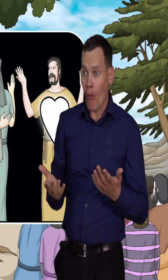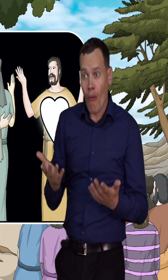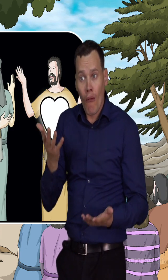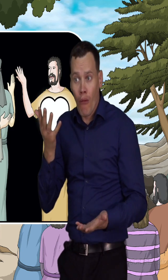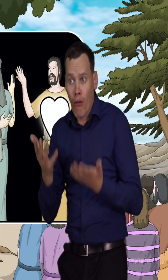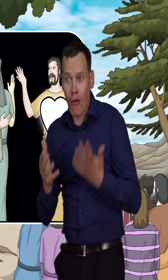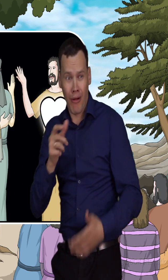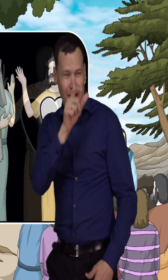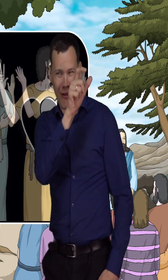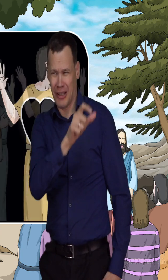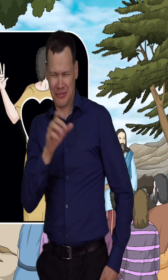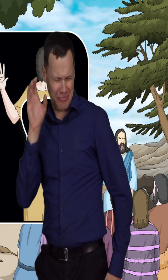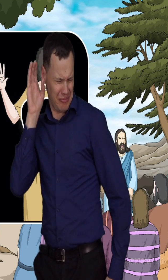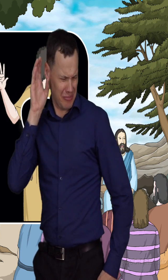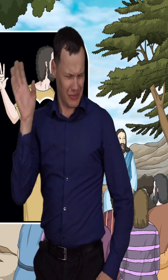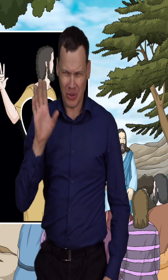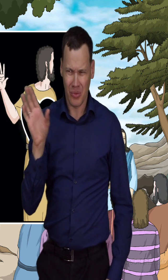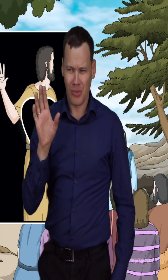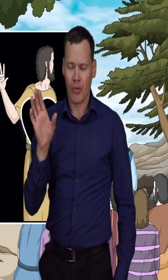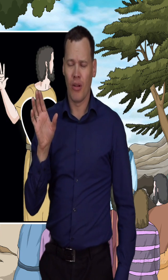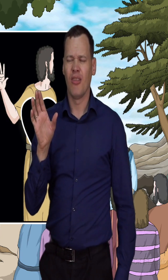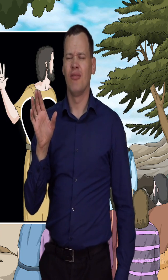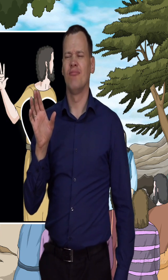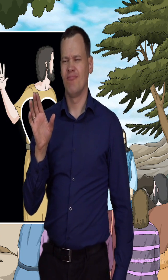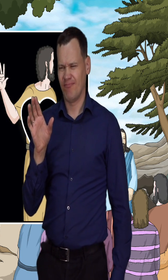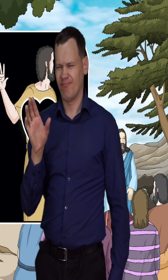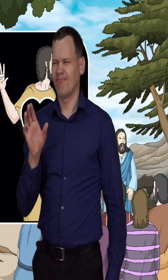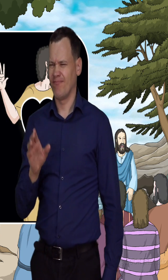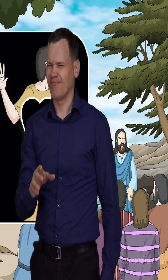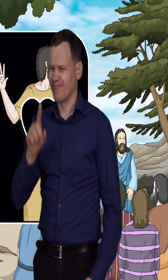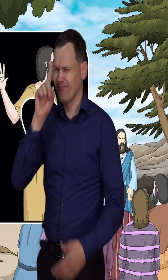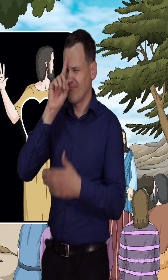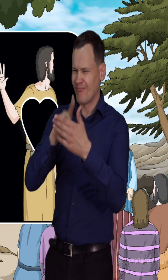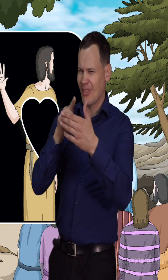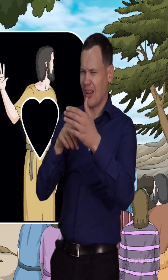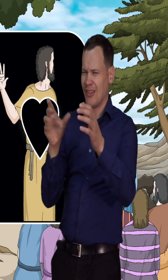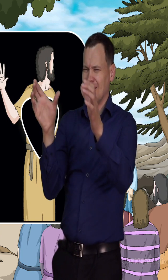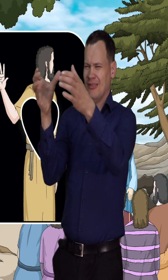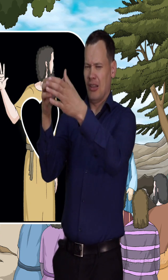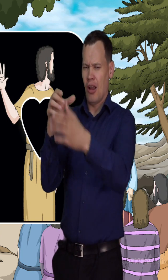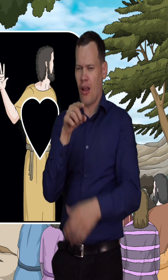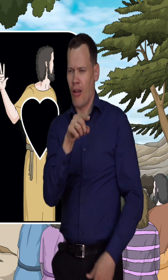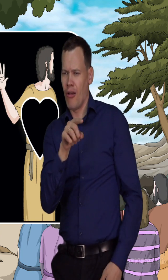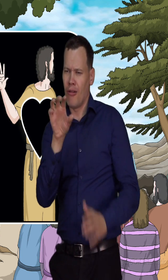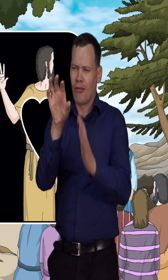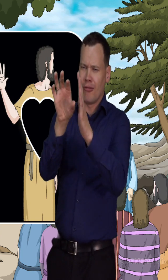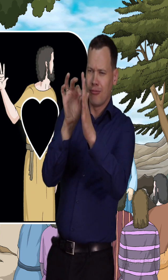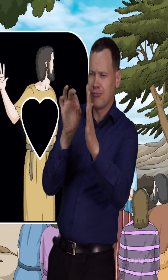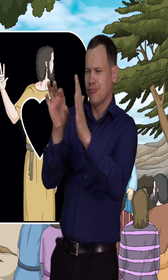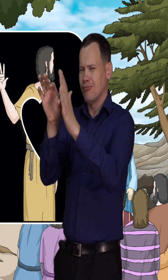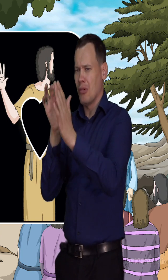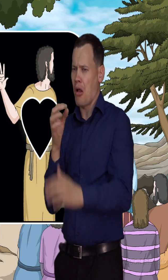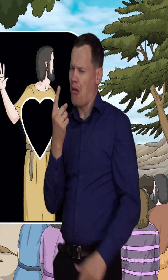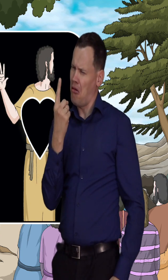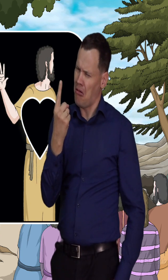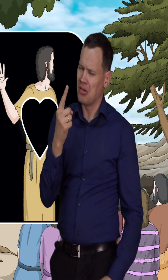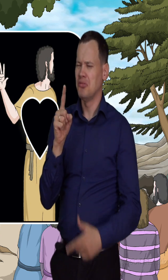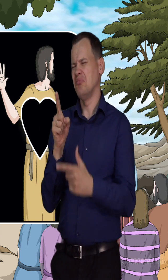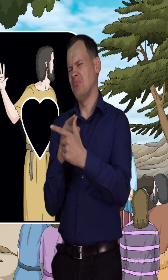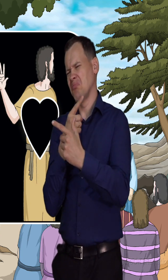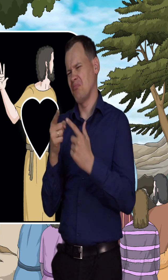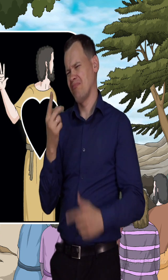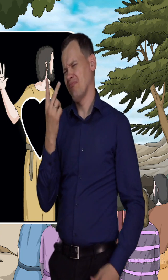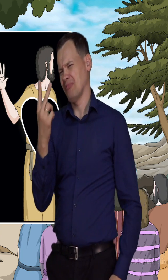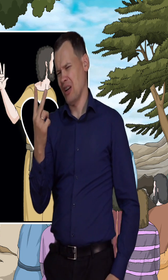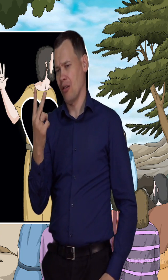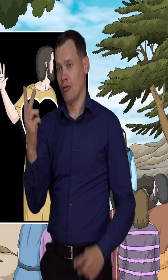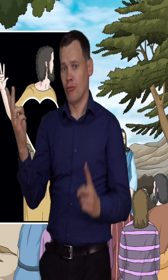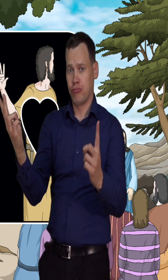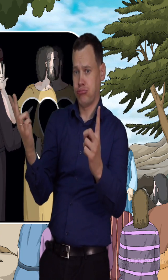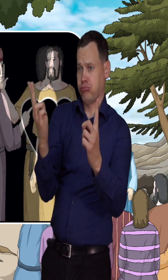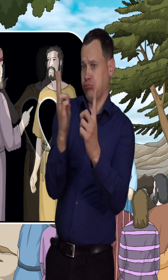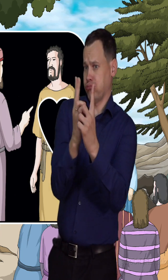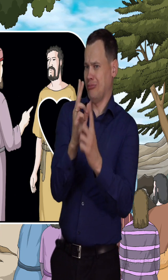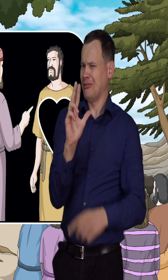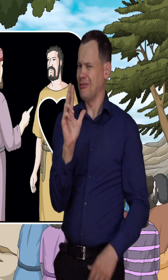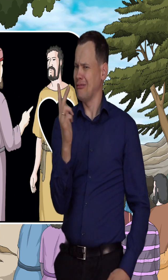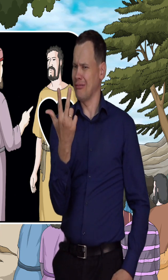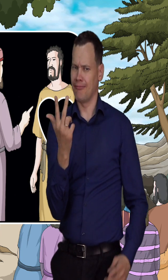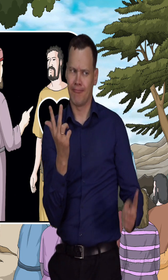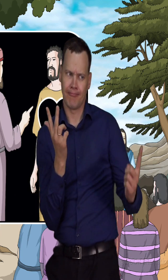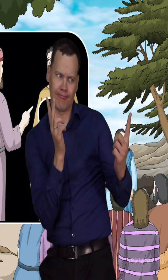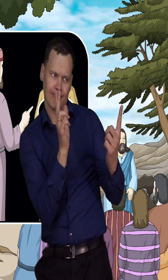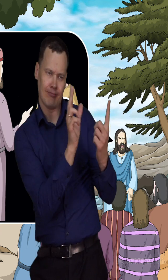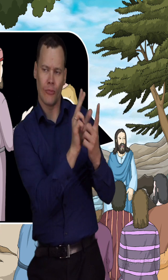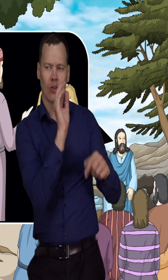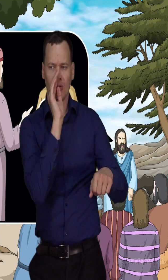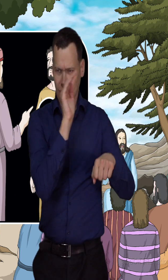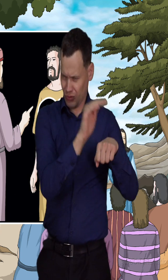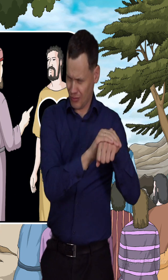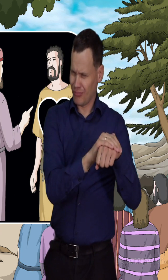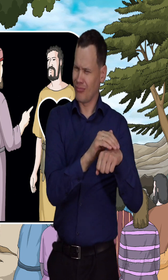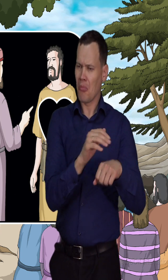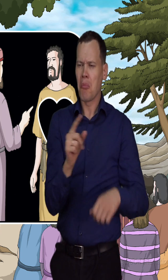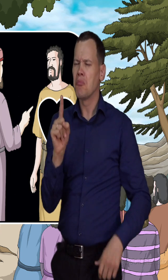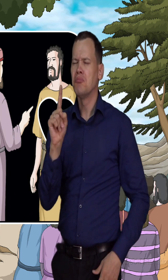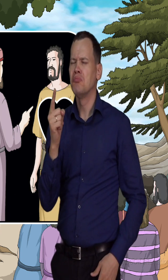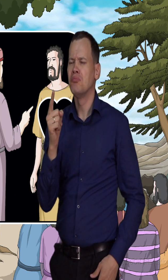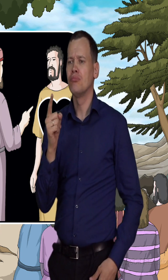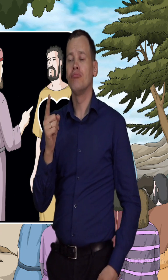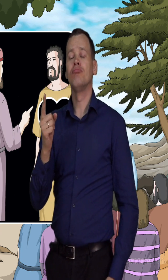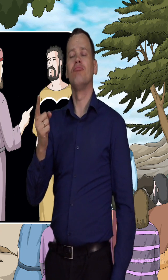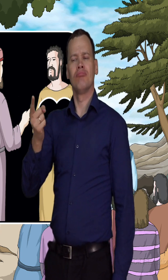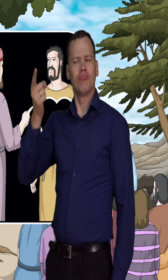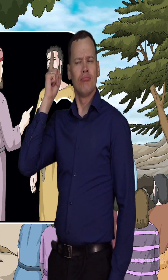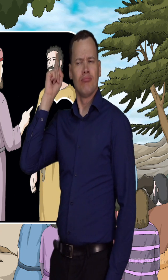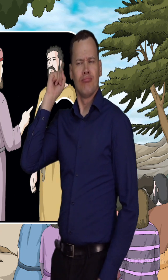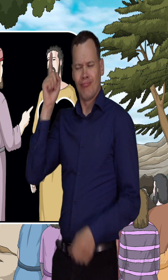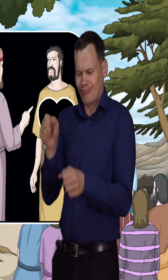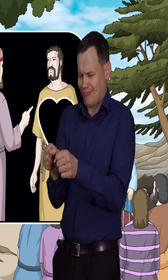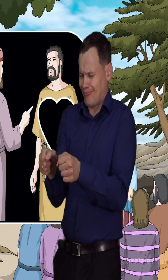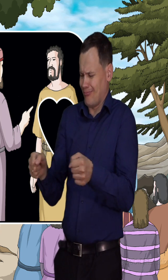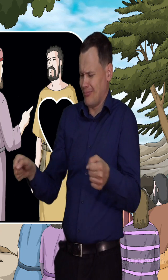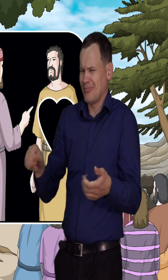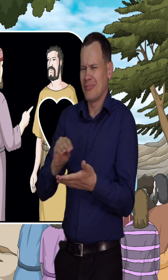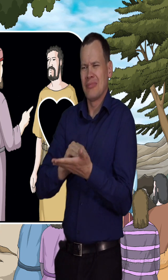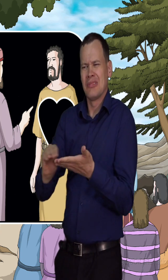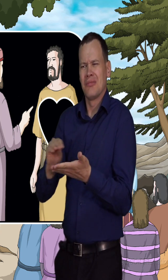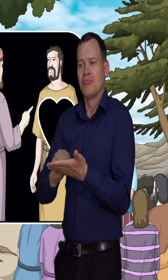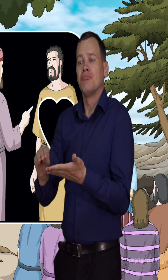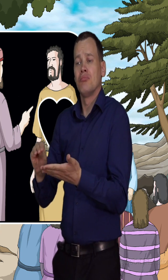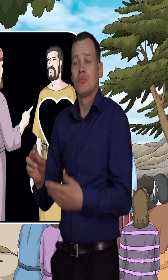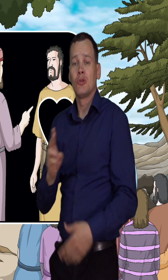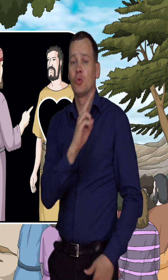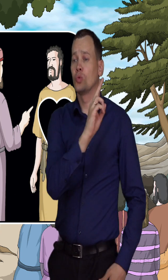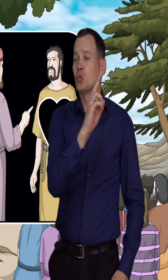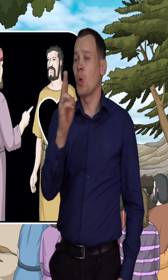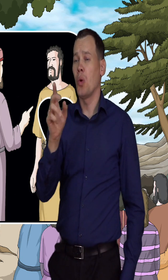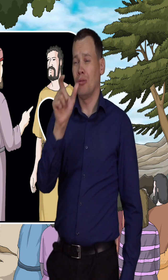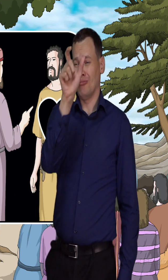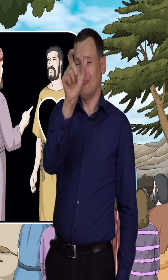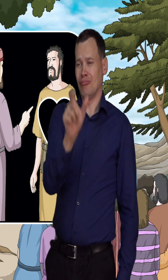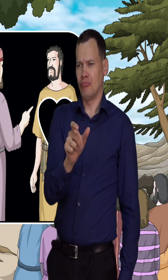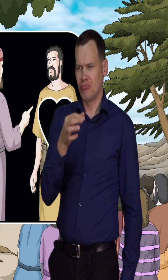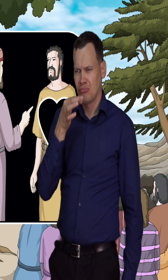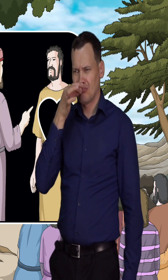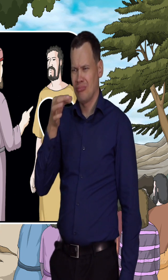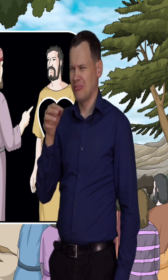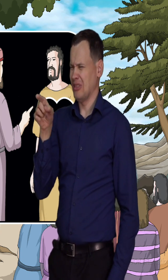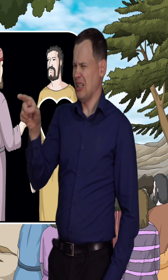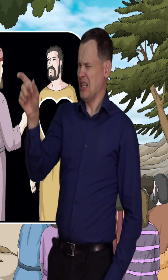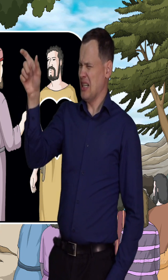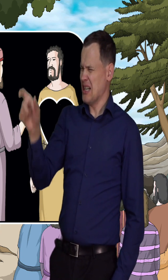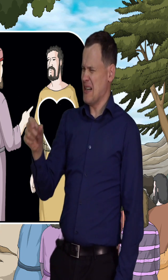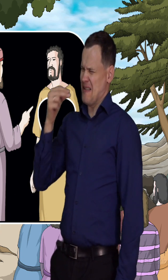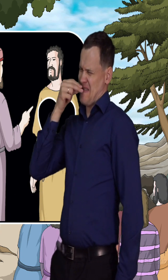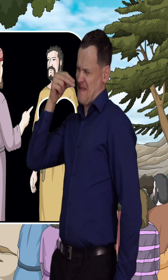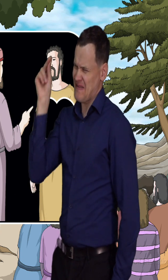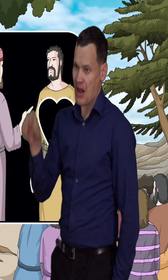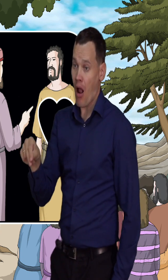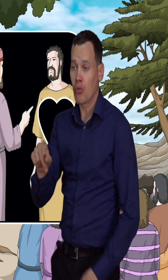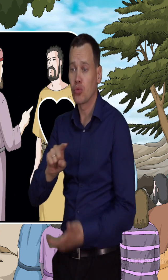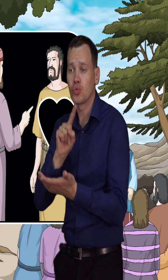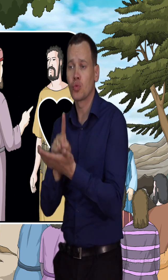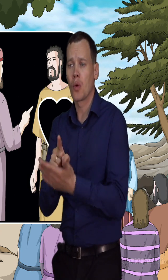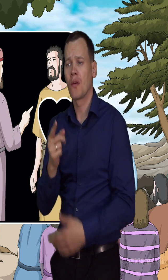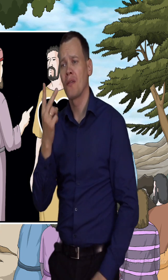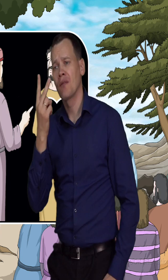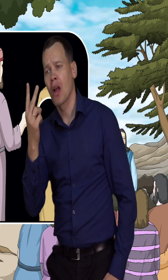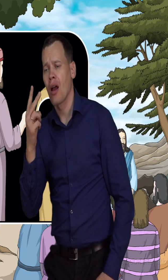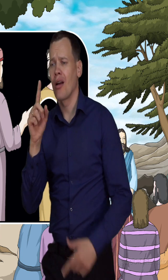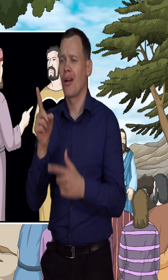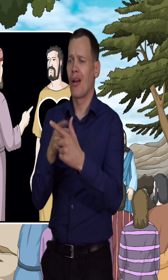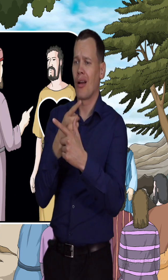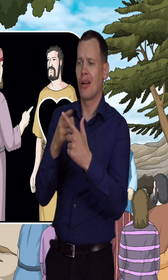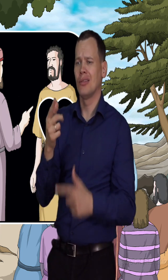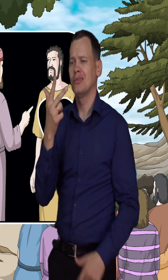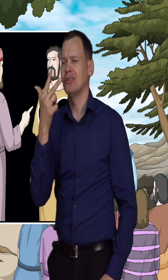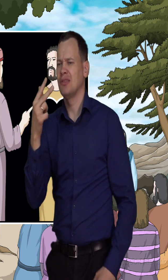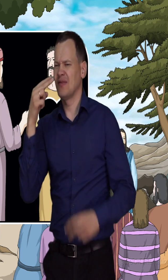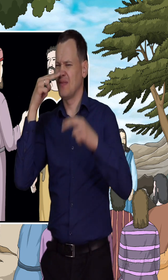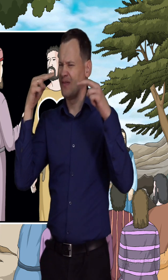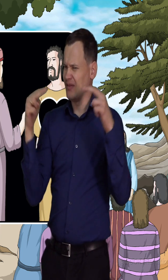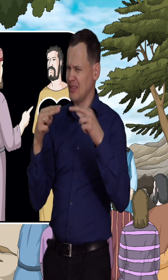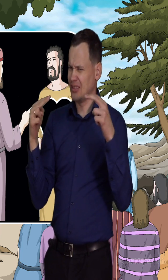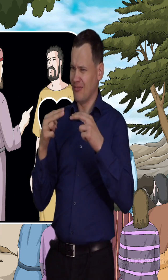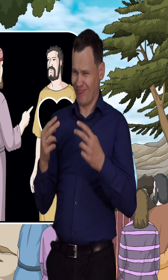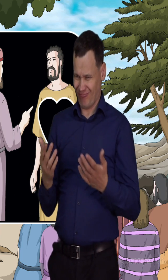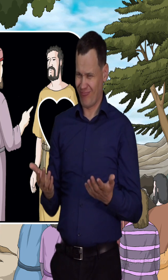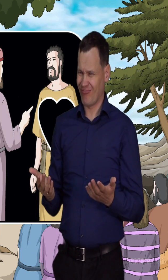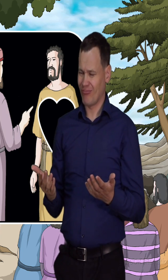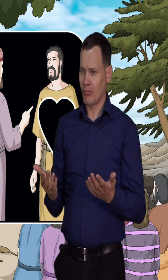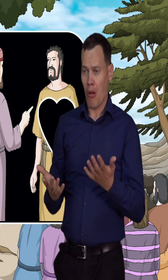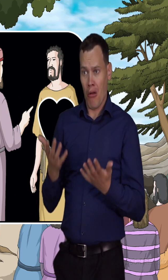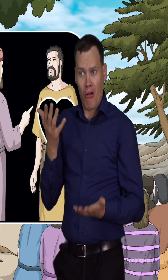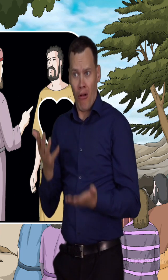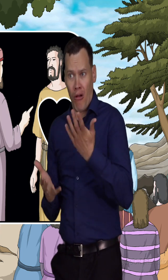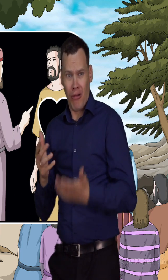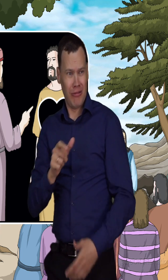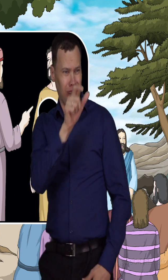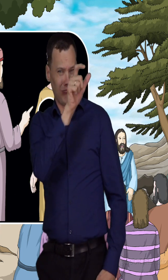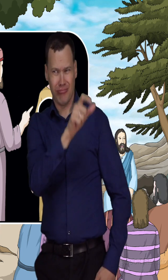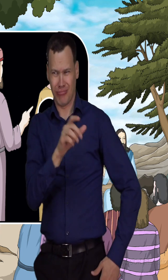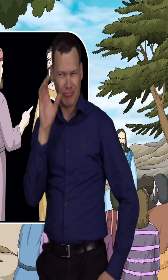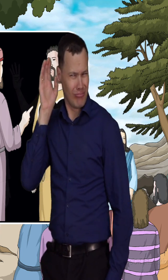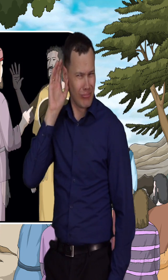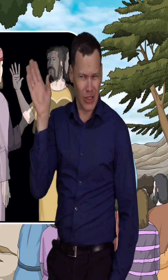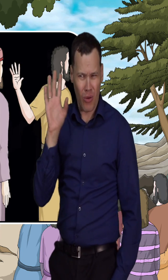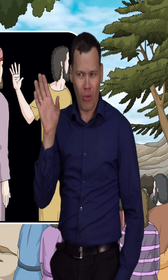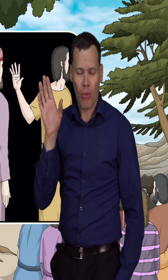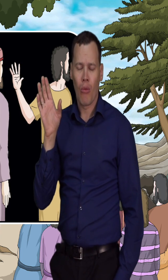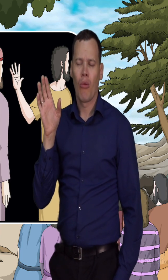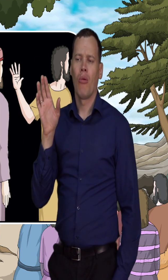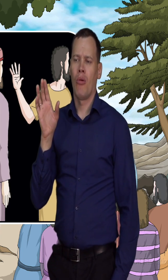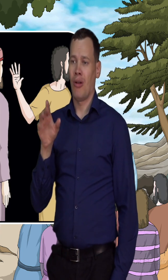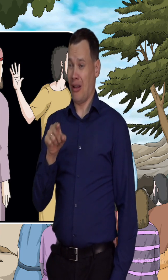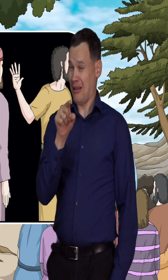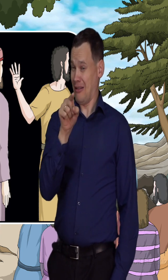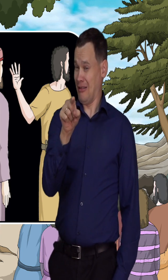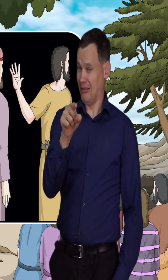But if he will not listen, take one or two others along, so that ‘every matter may be established by the testimony of two or three witnesses.’